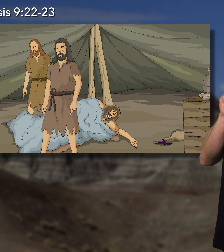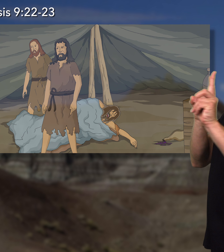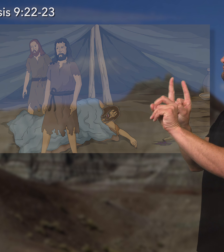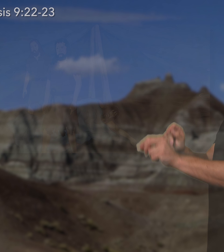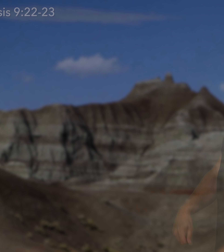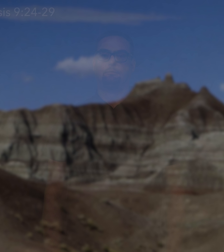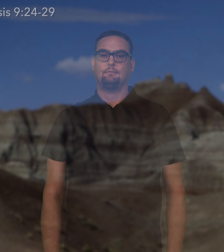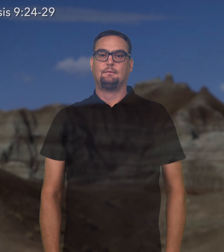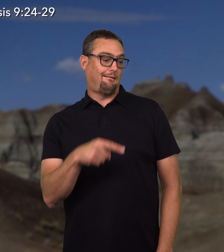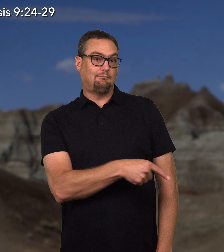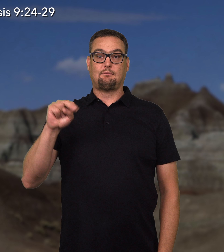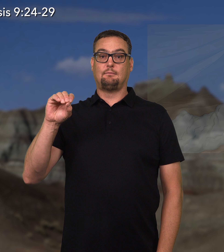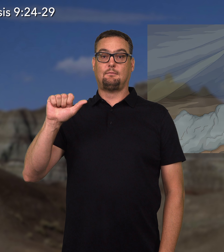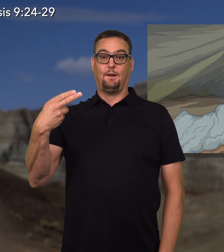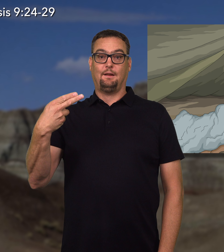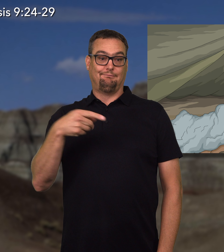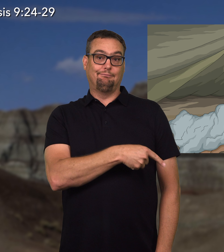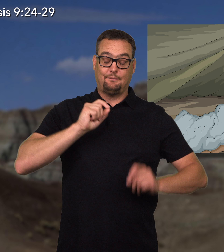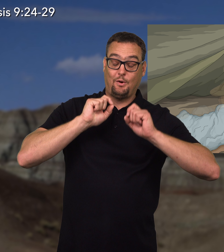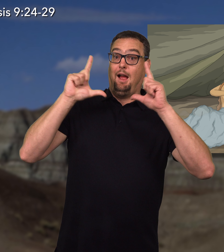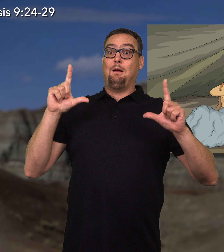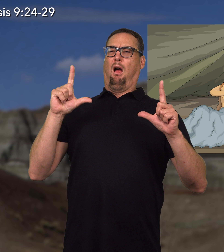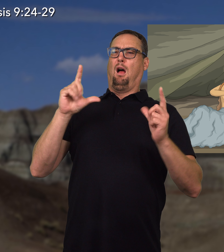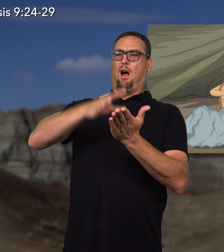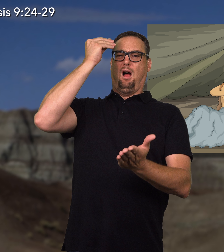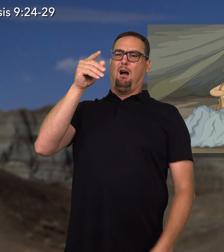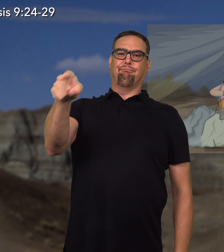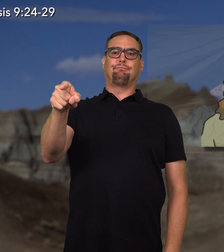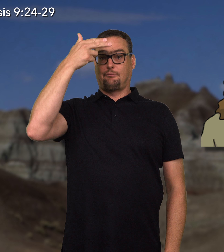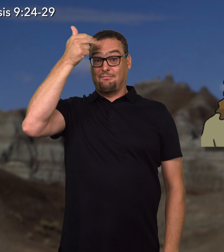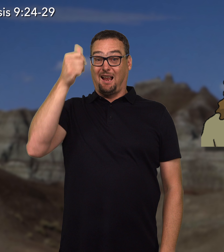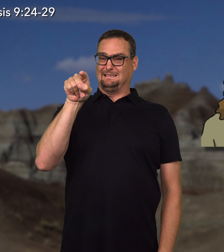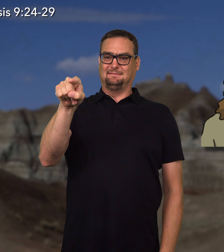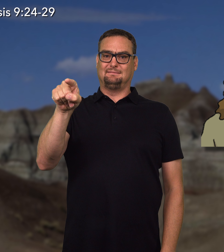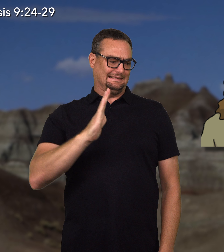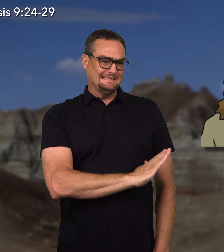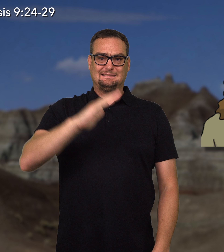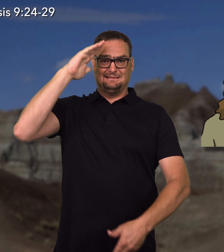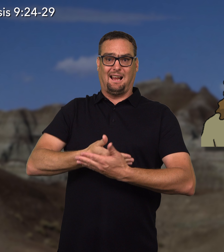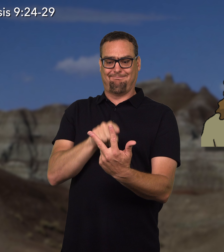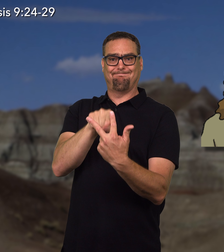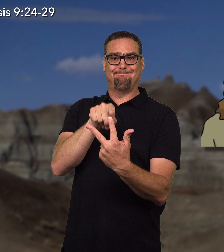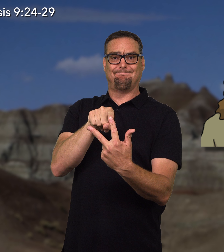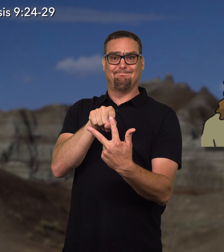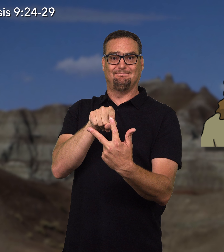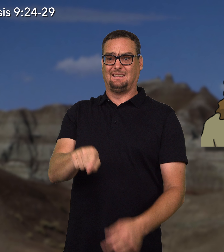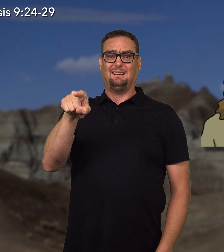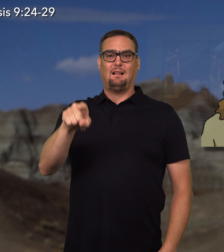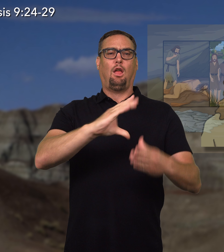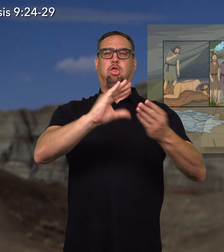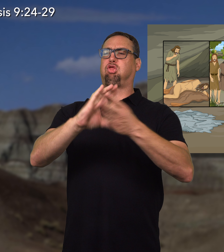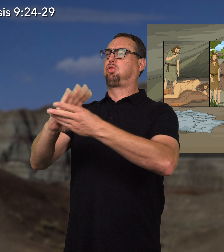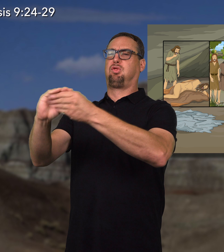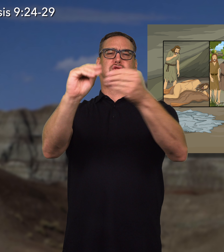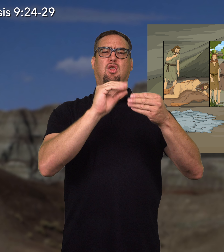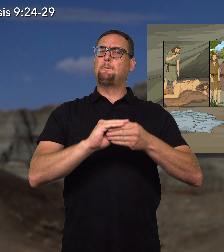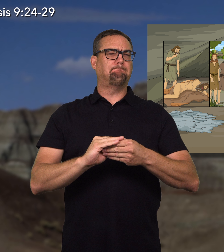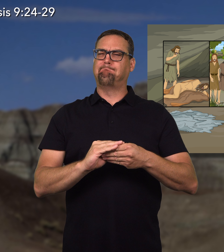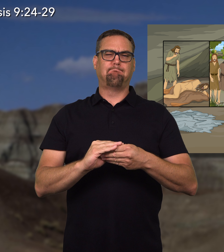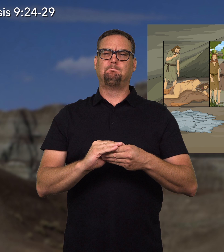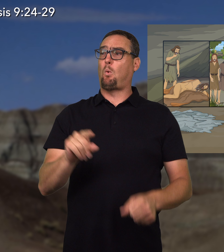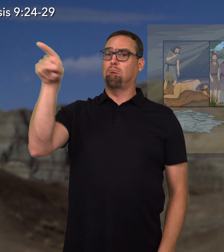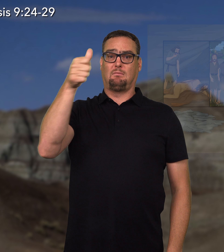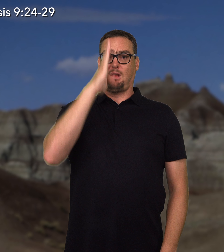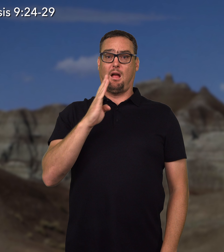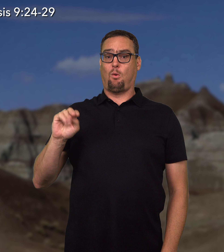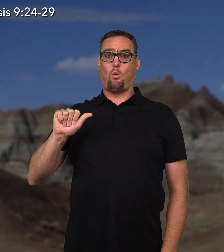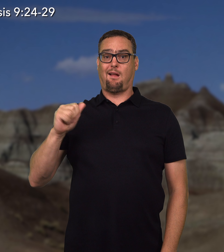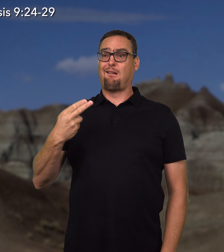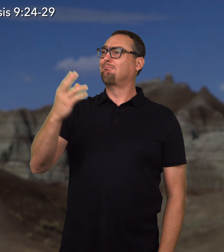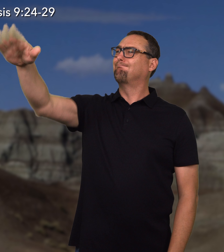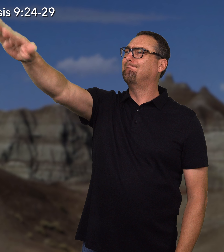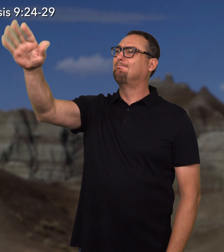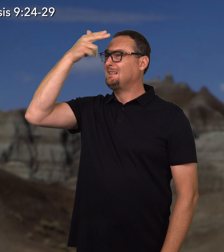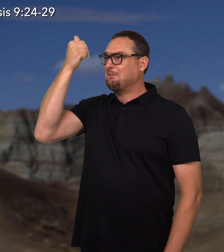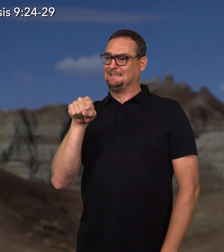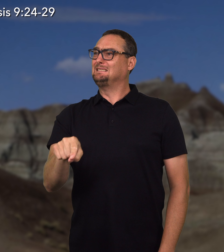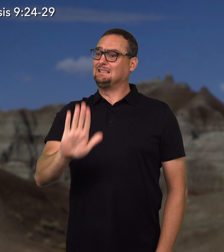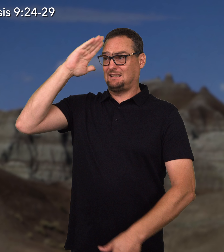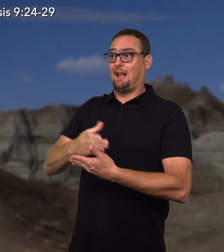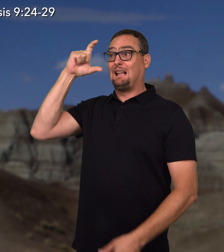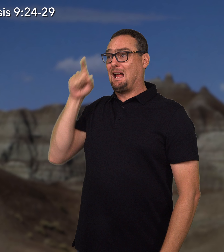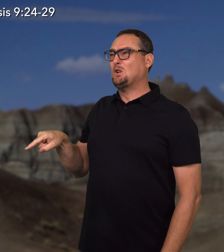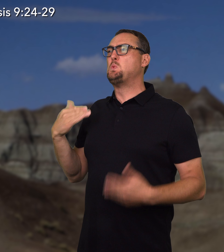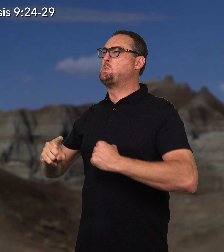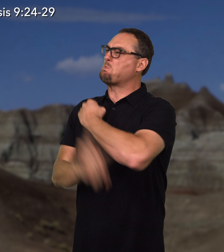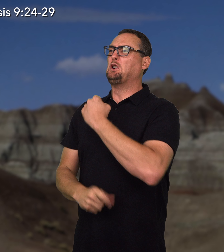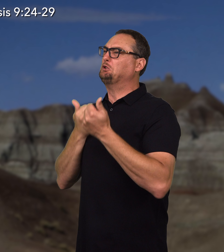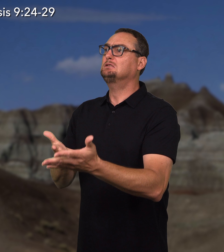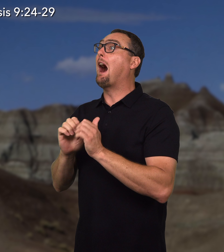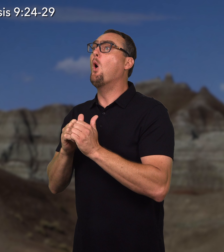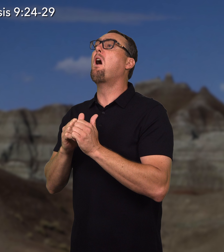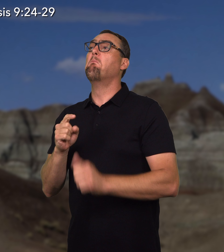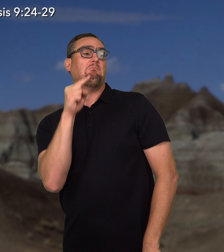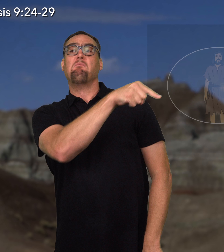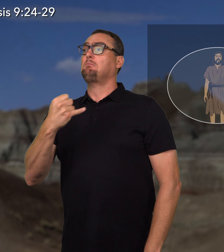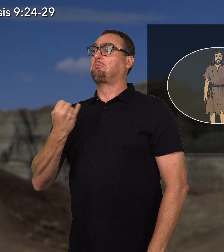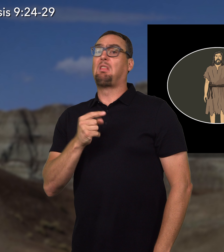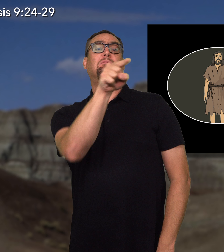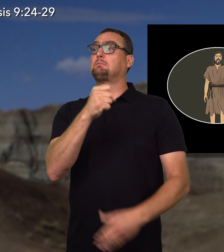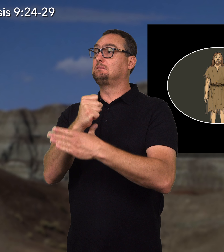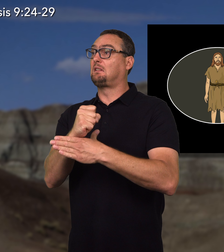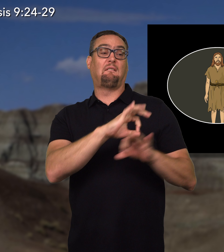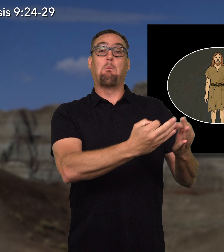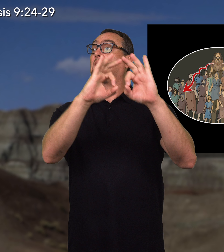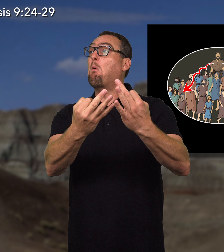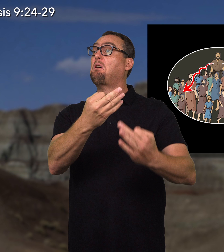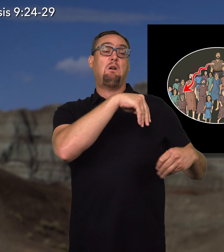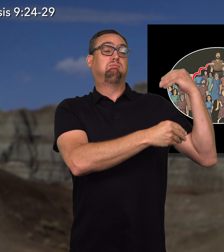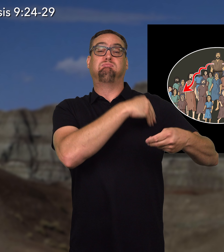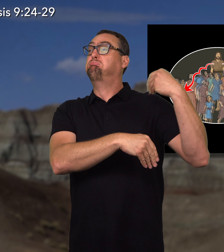When Noah awoke from his drunkenness and learned what his youngest son had done to him, he said, “Cursed be Canaan!